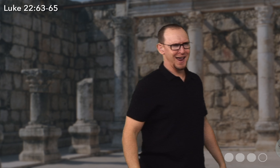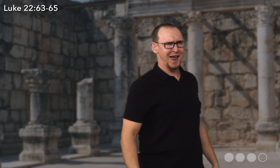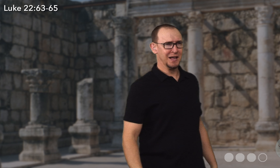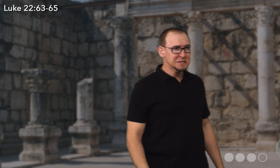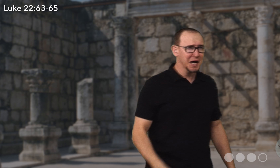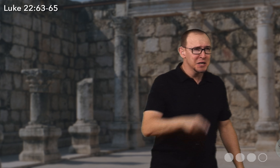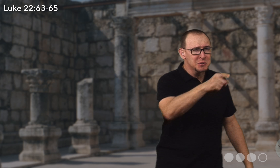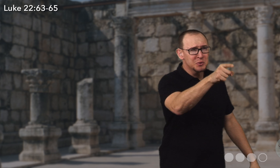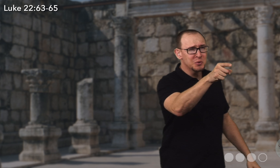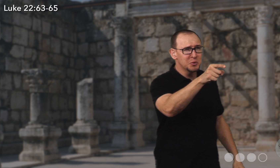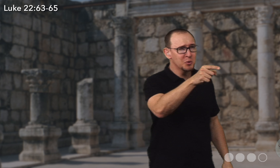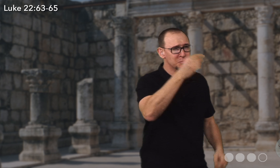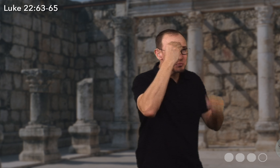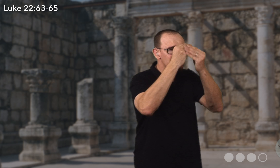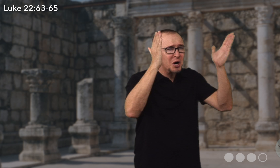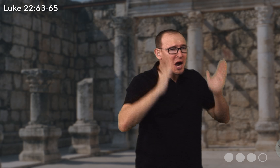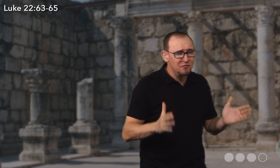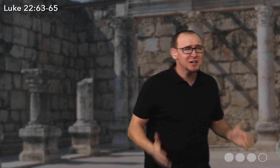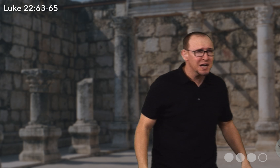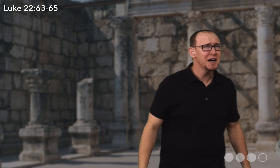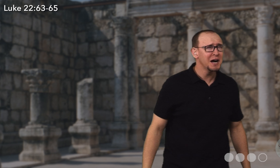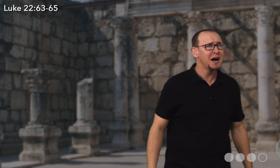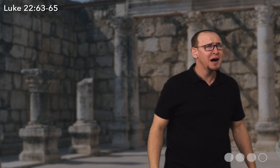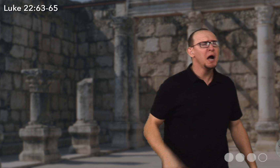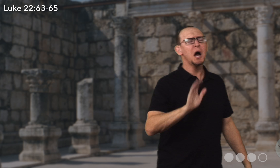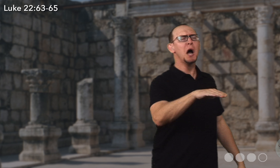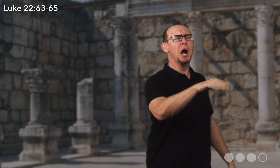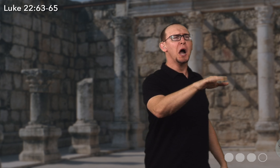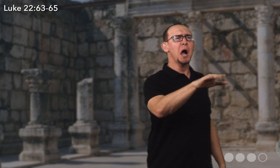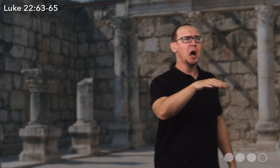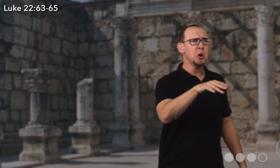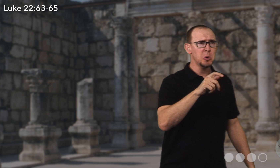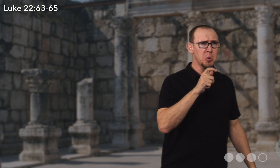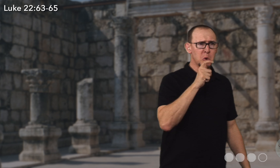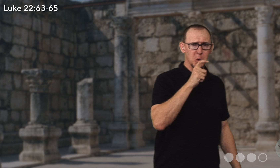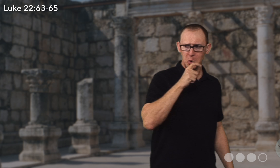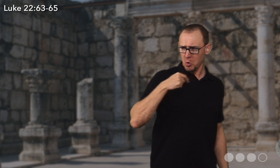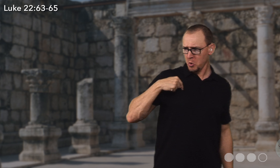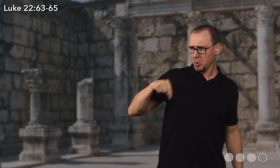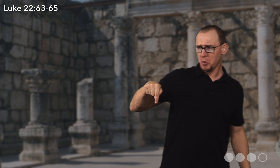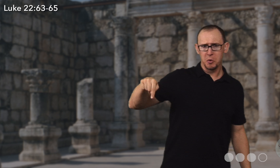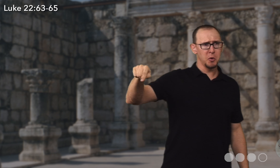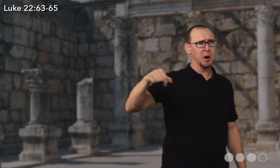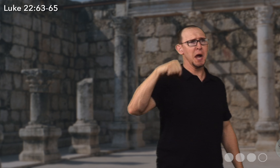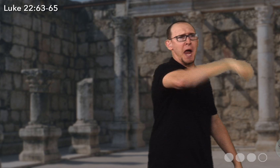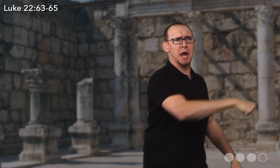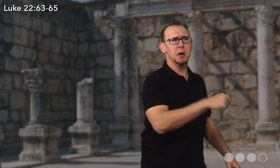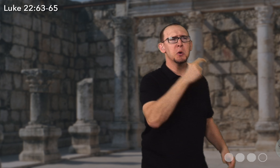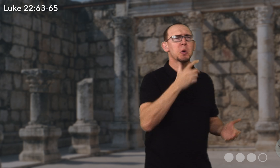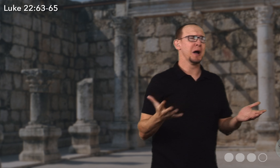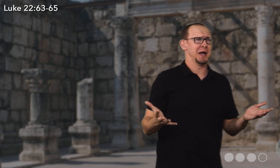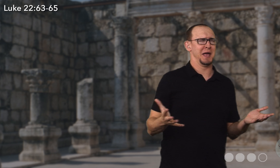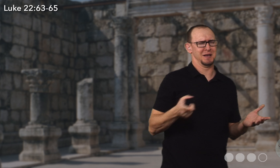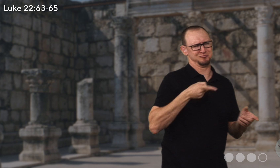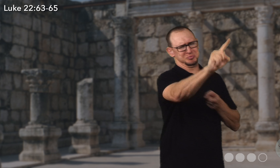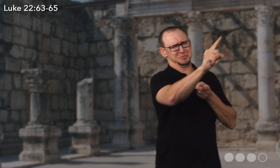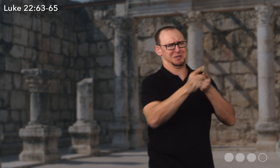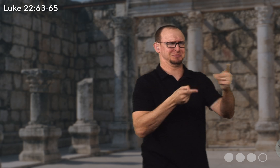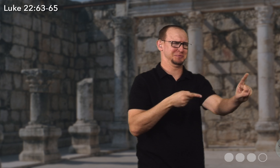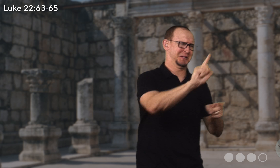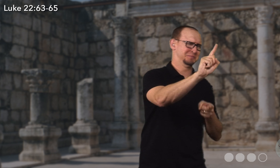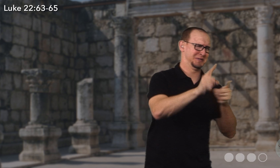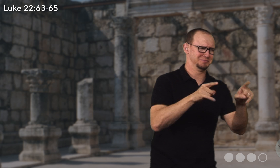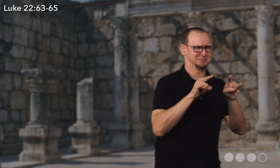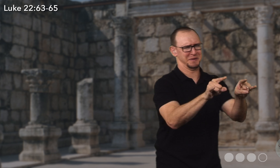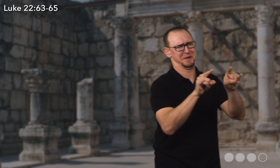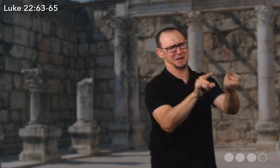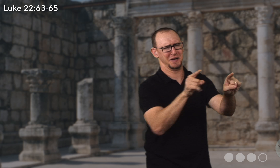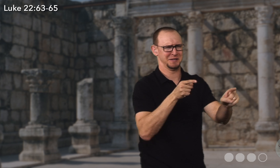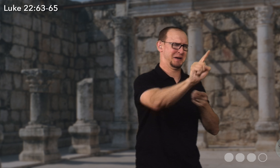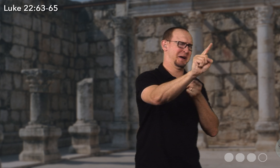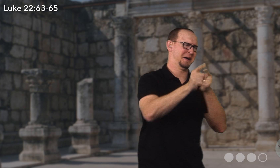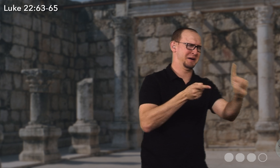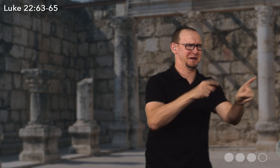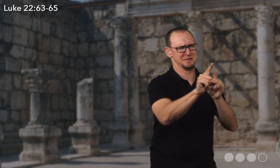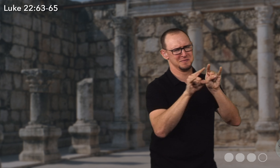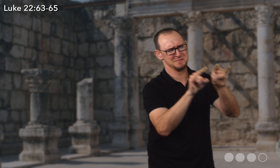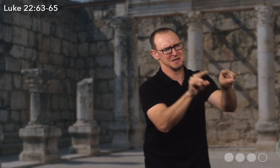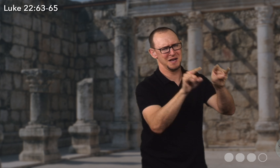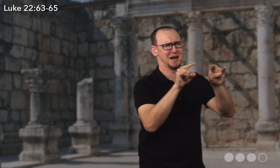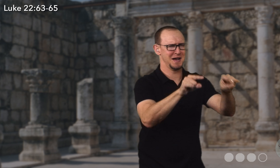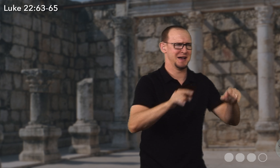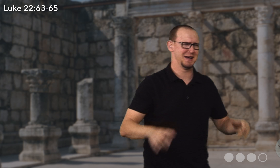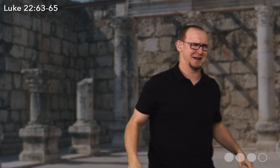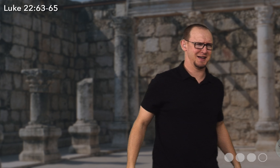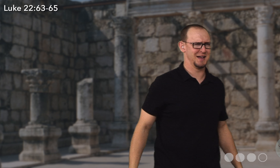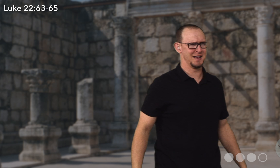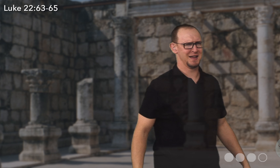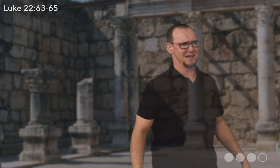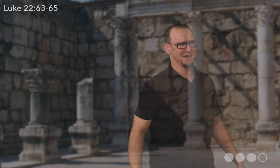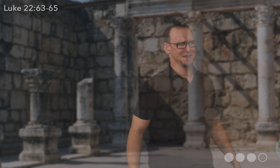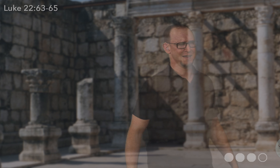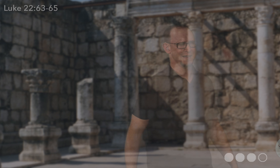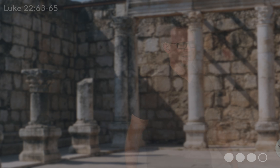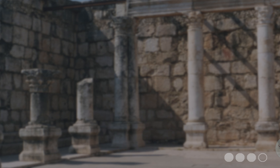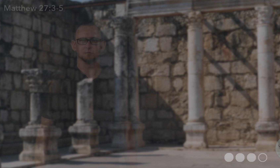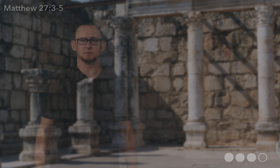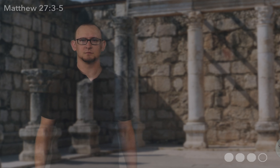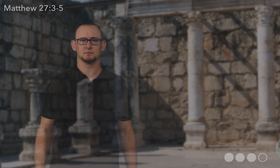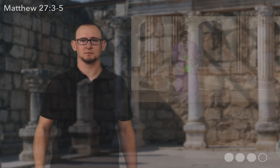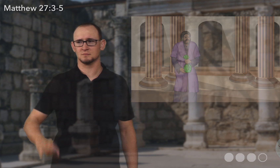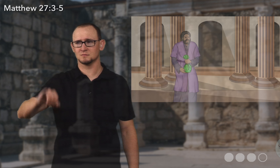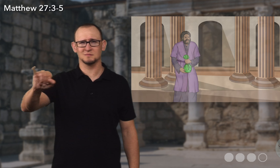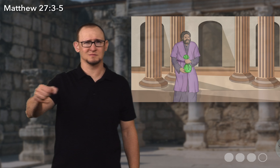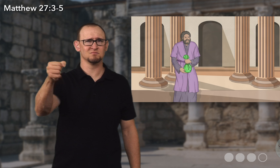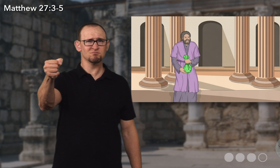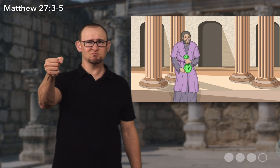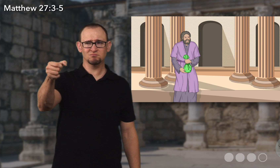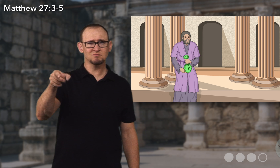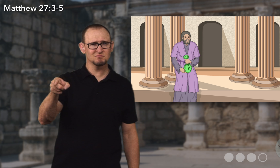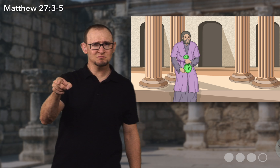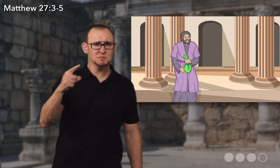And they said many other blasphemous things against Him.